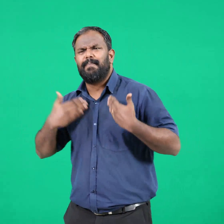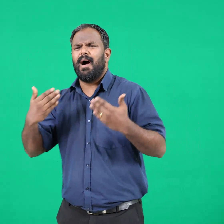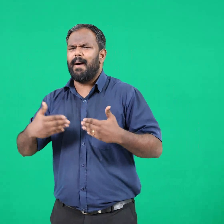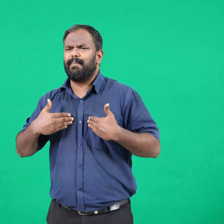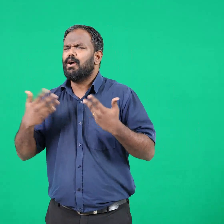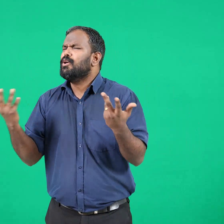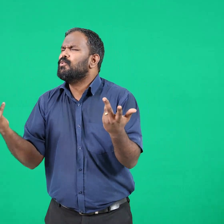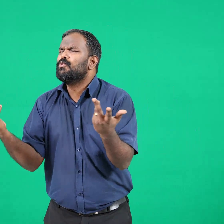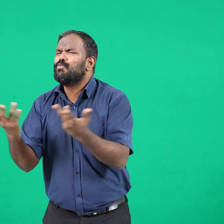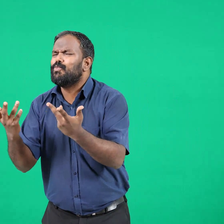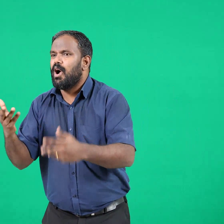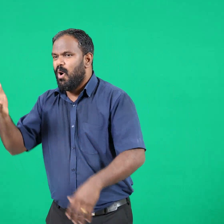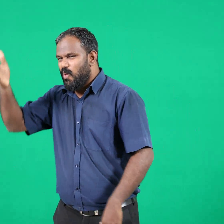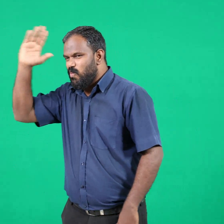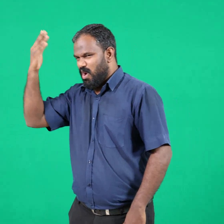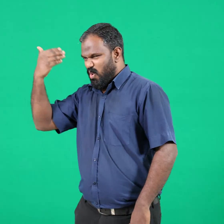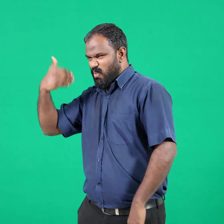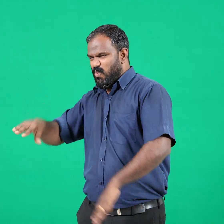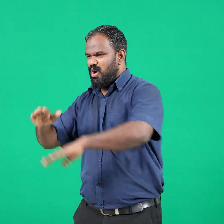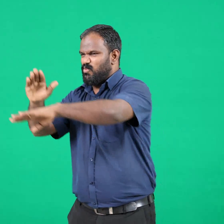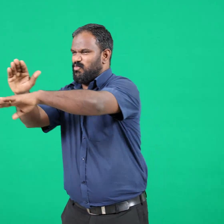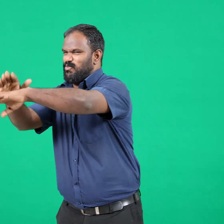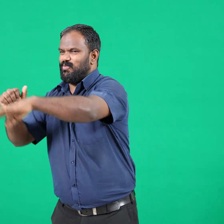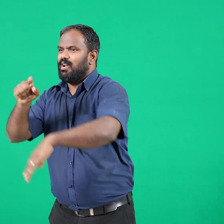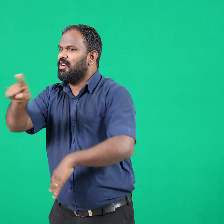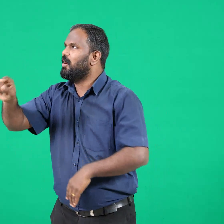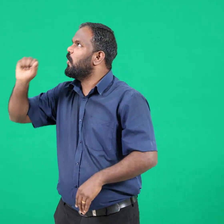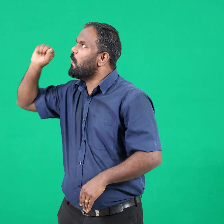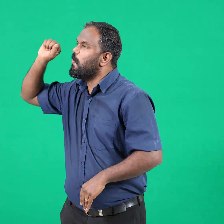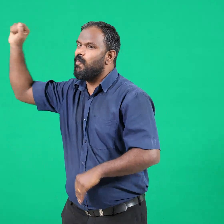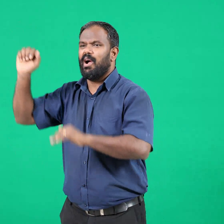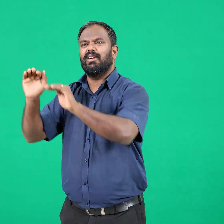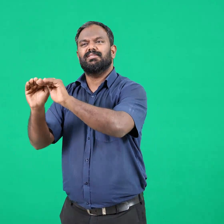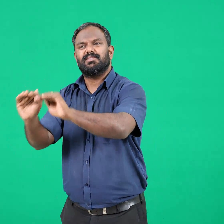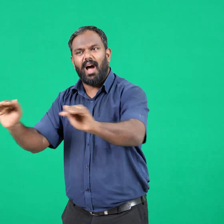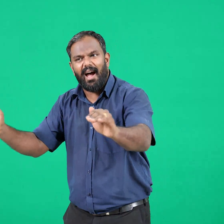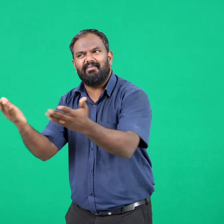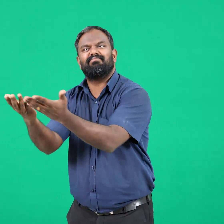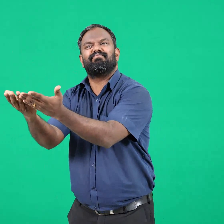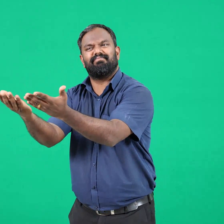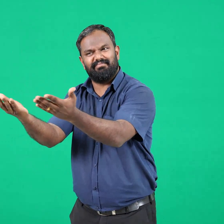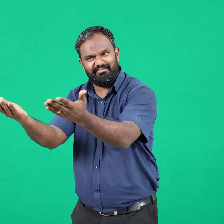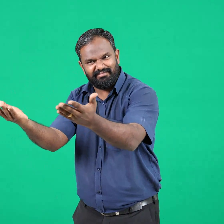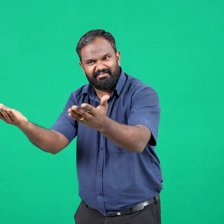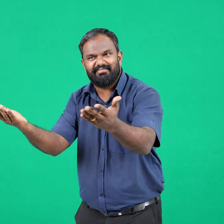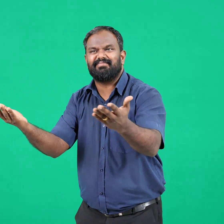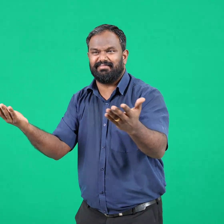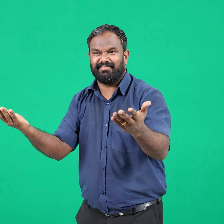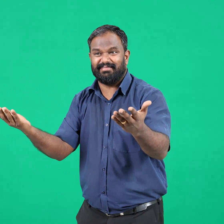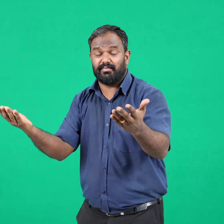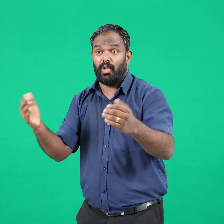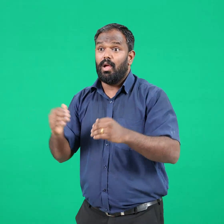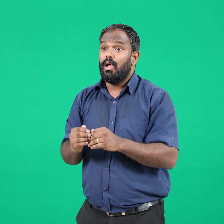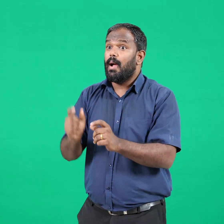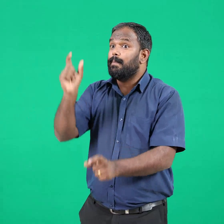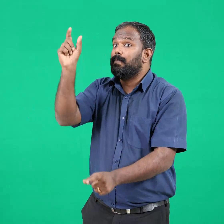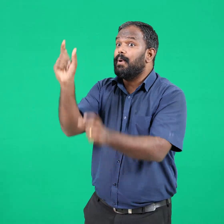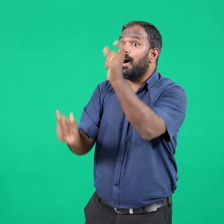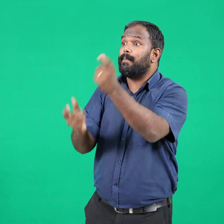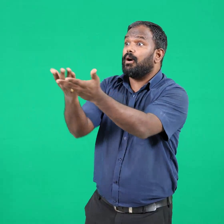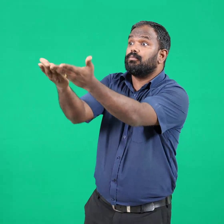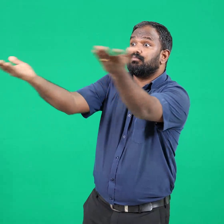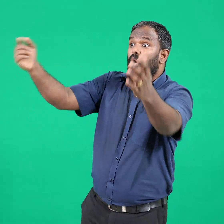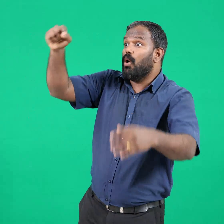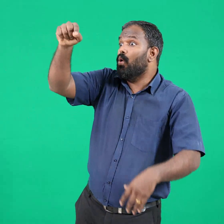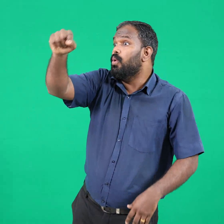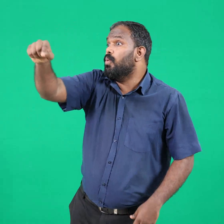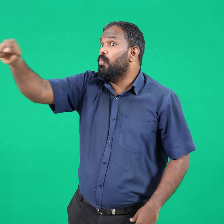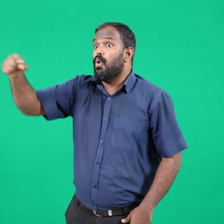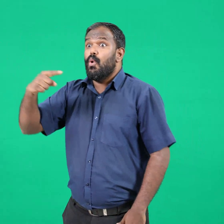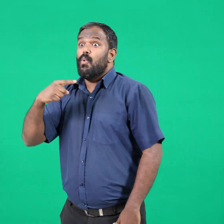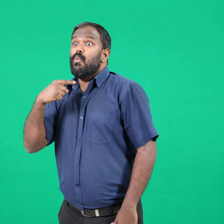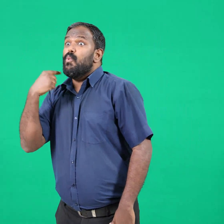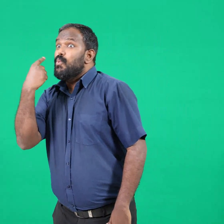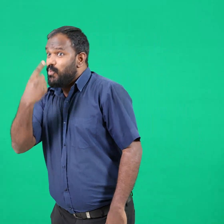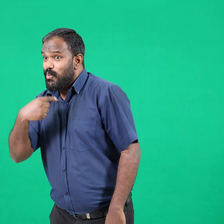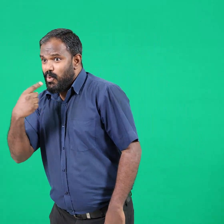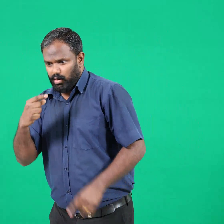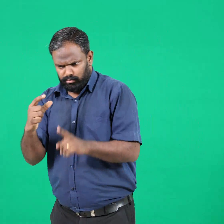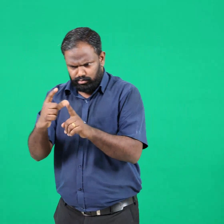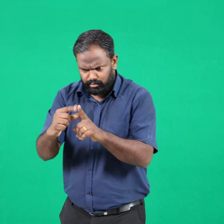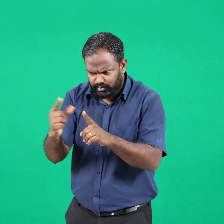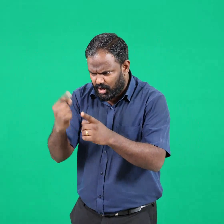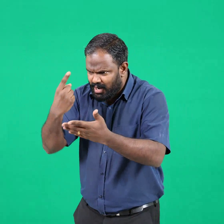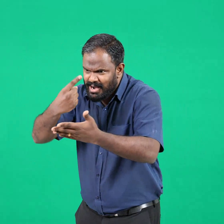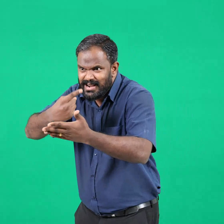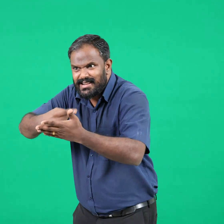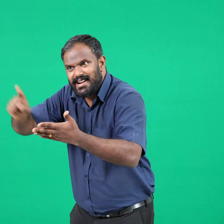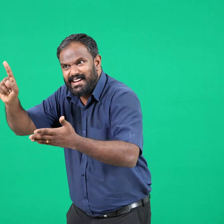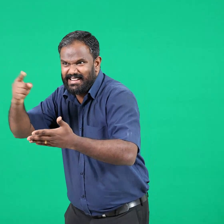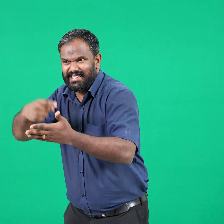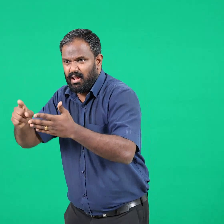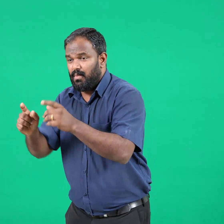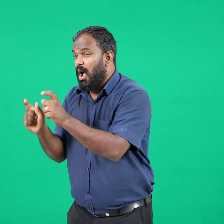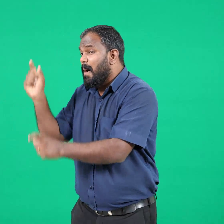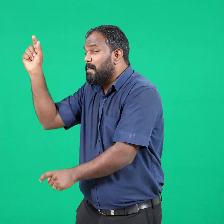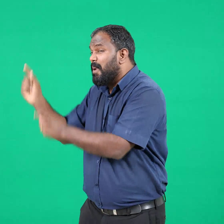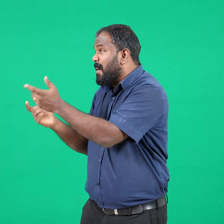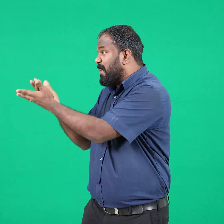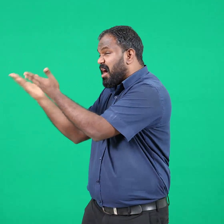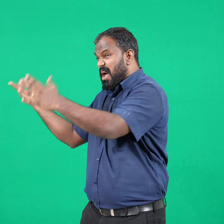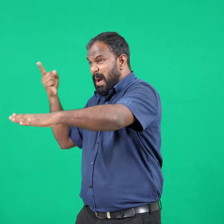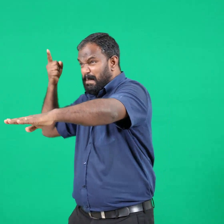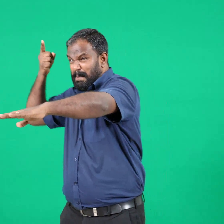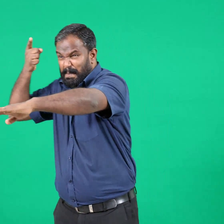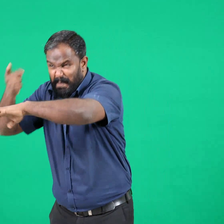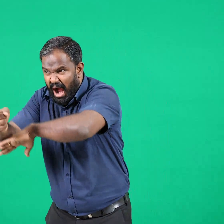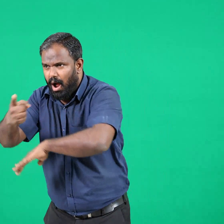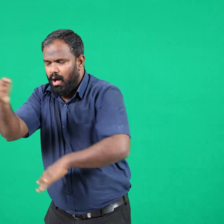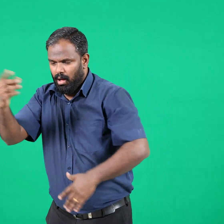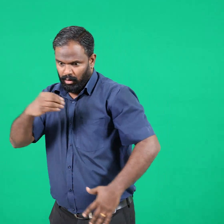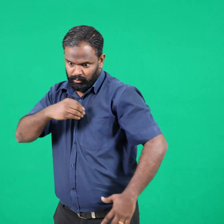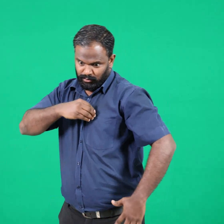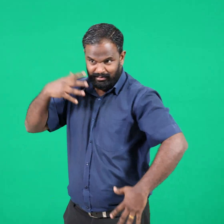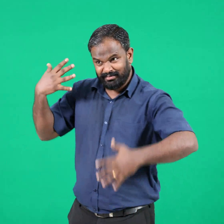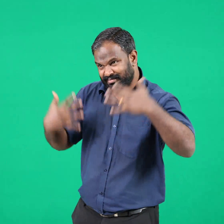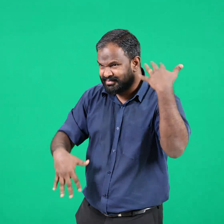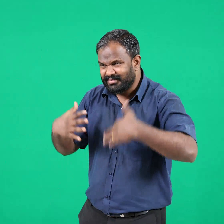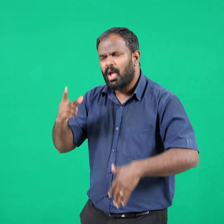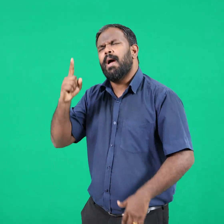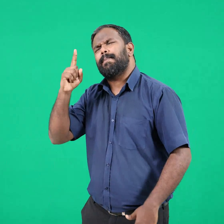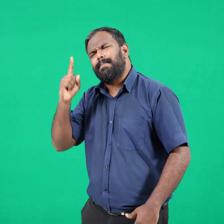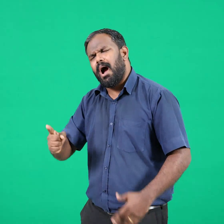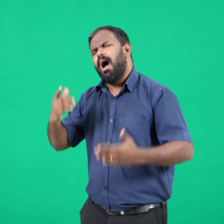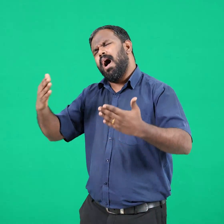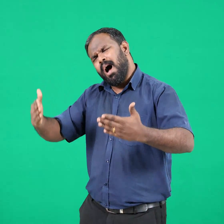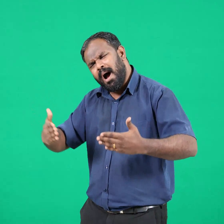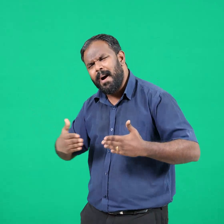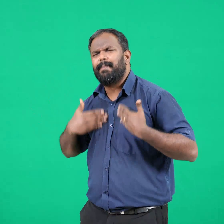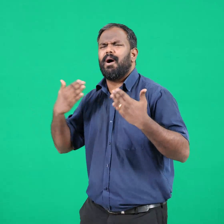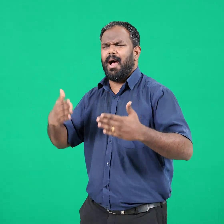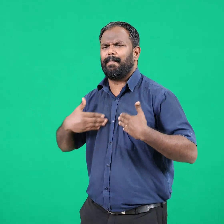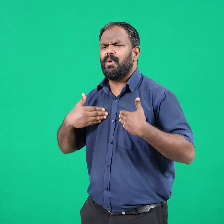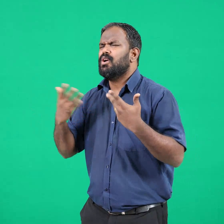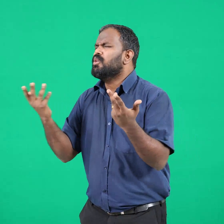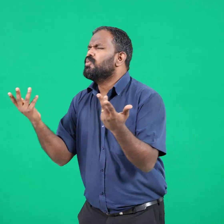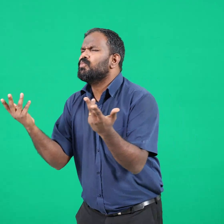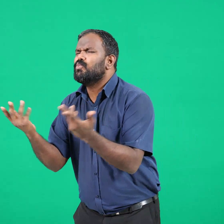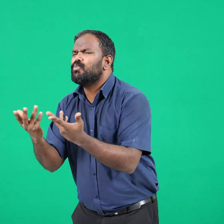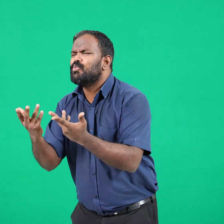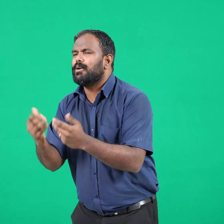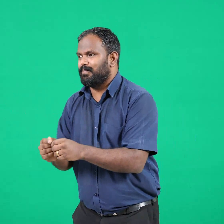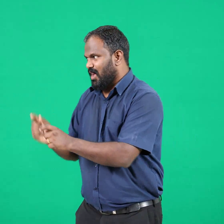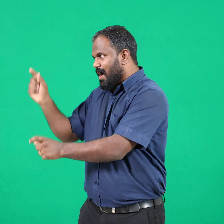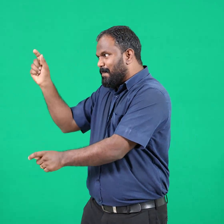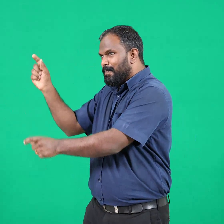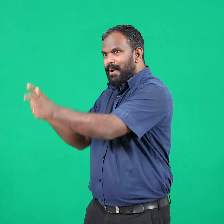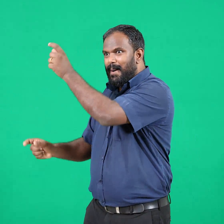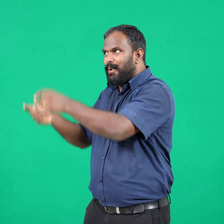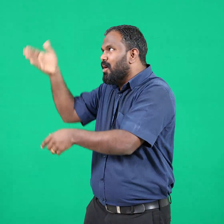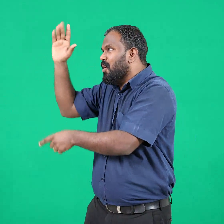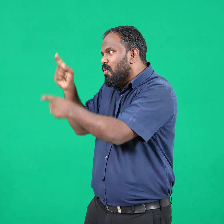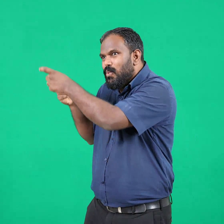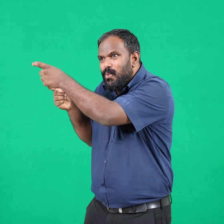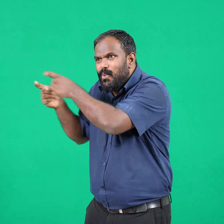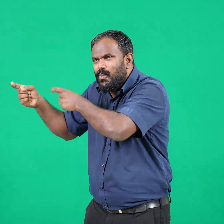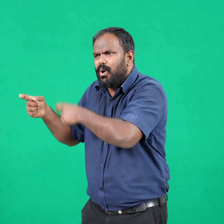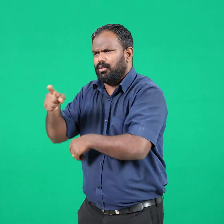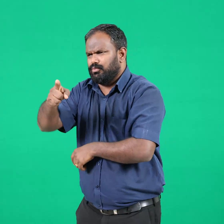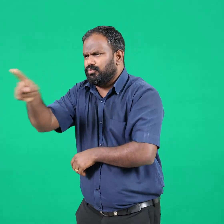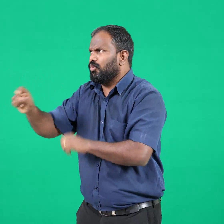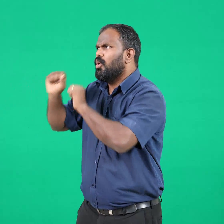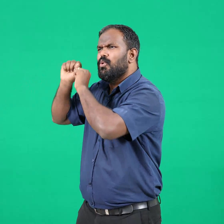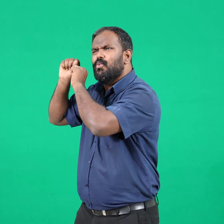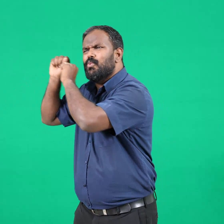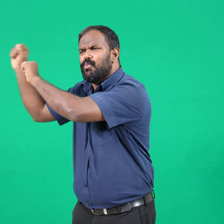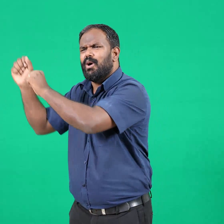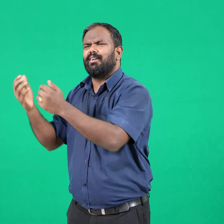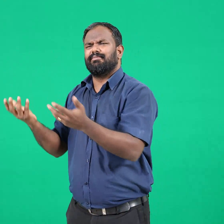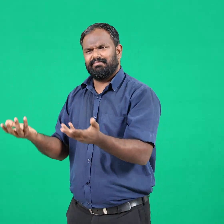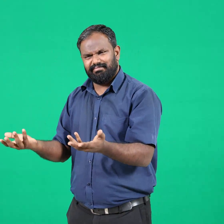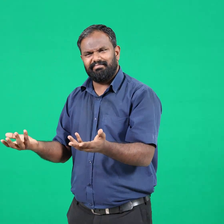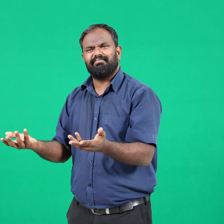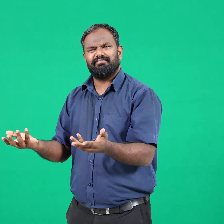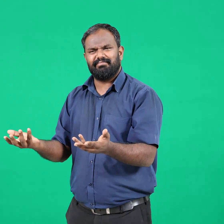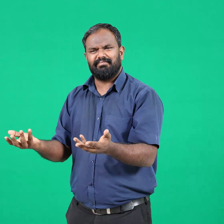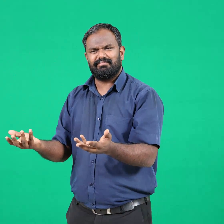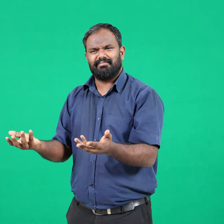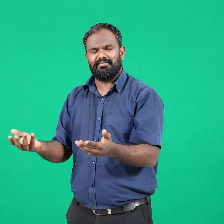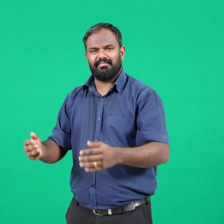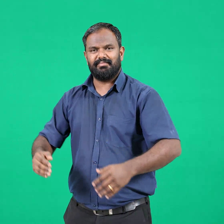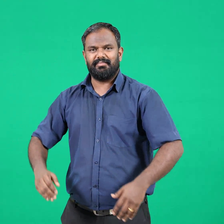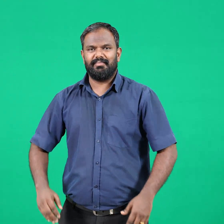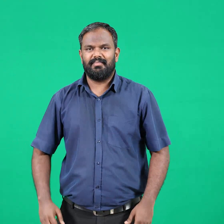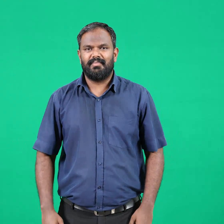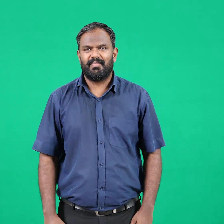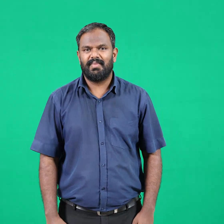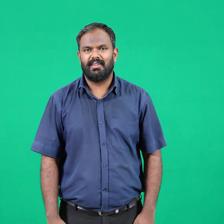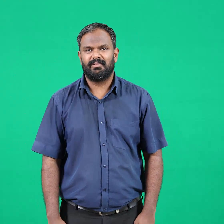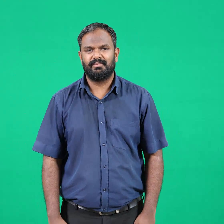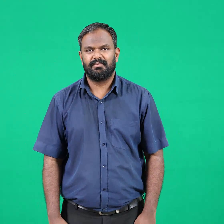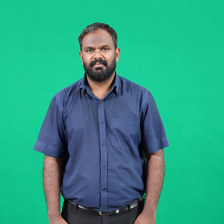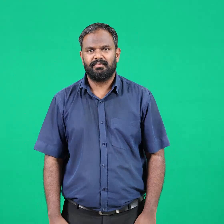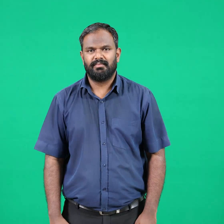Blessed are those who are persecuted because of righteousness, for theirs is the kingdom of heaven.